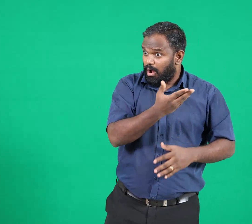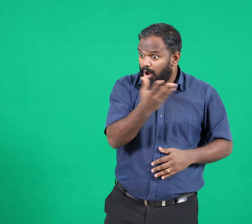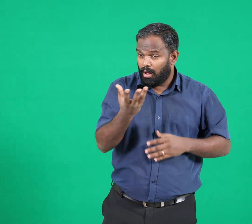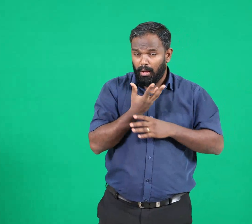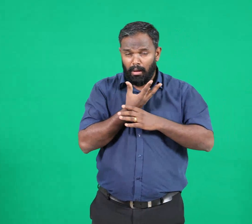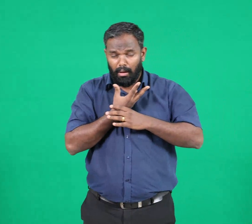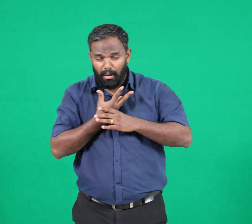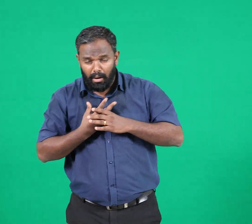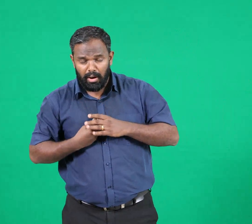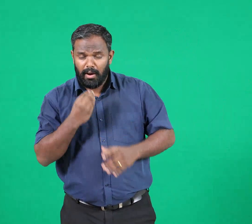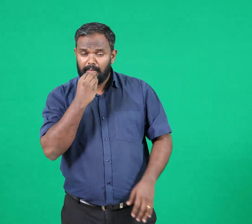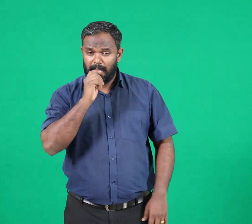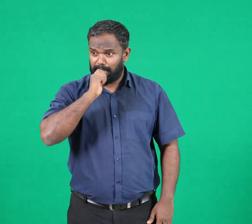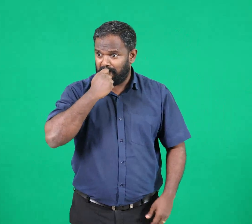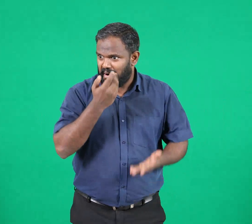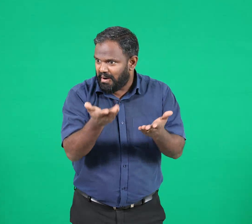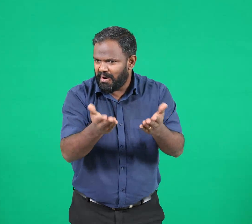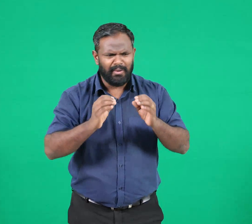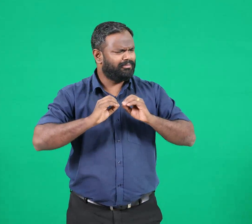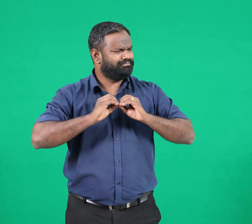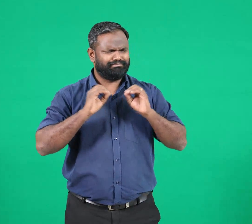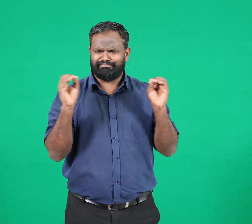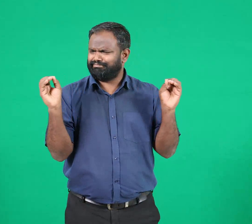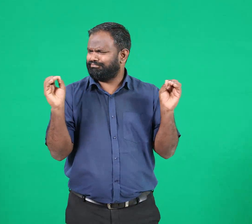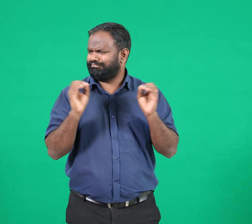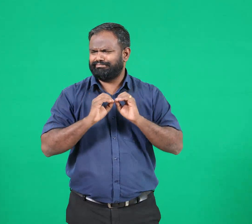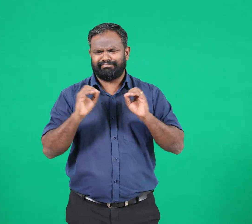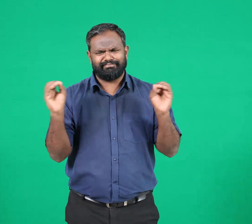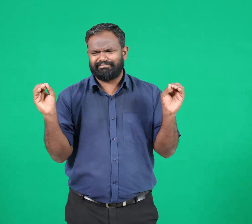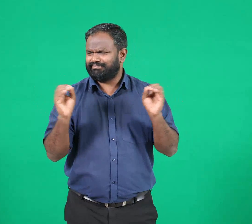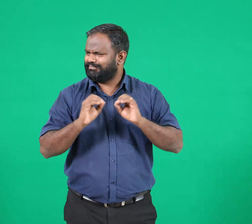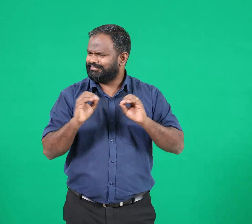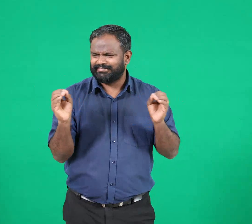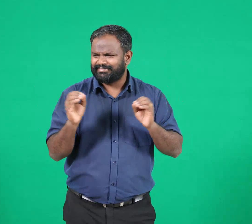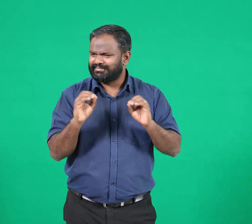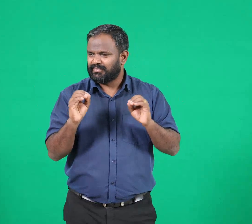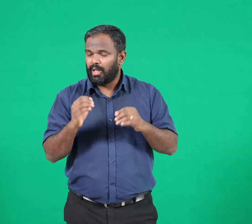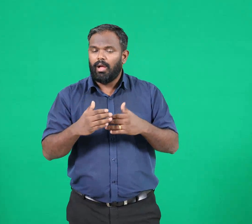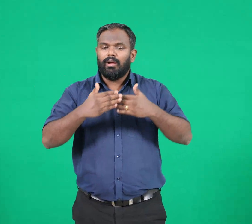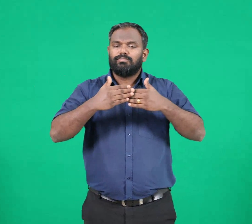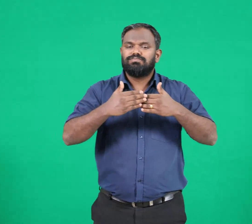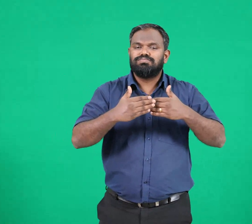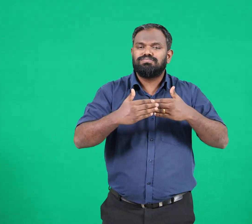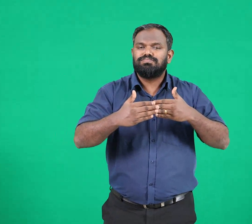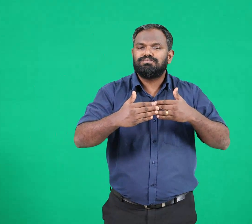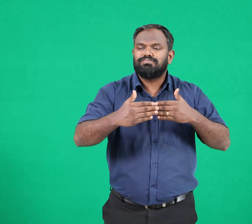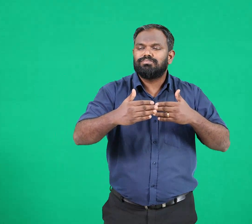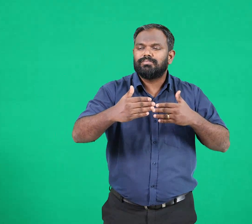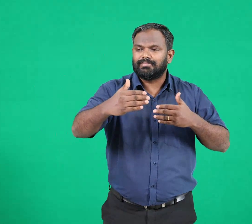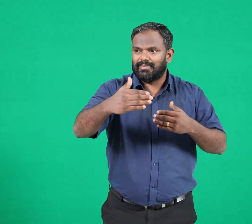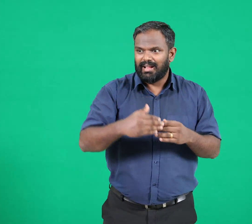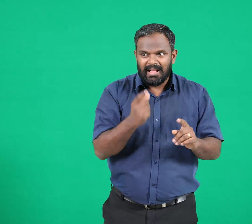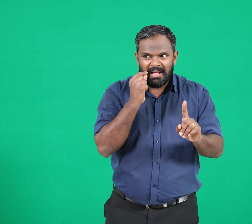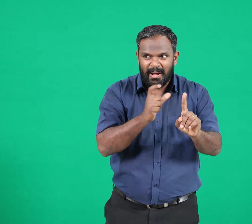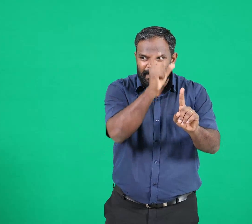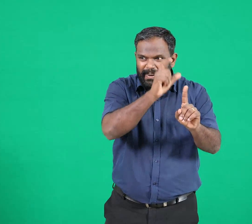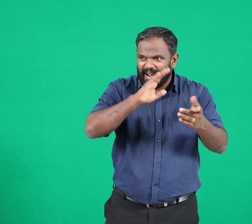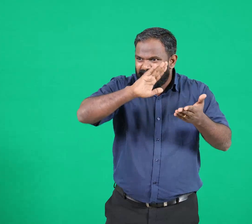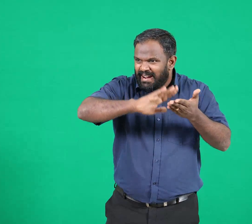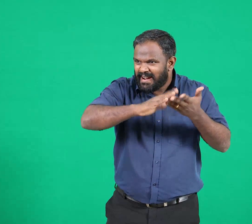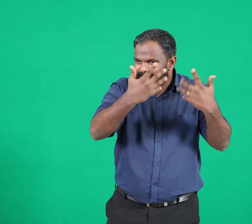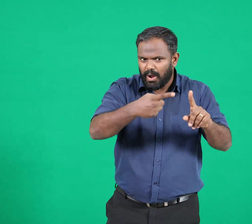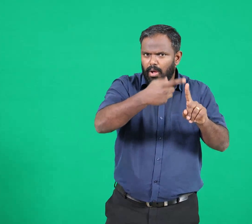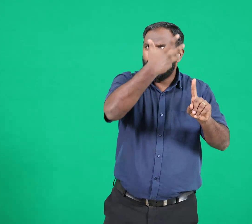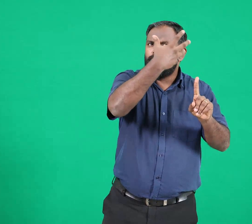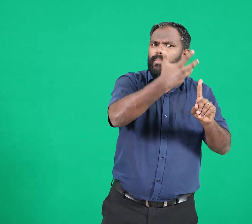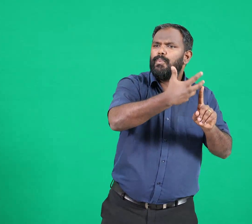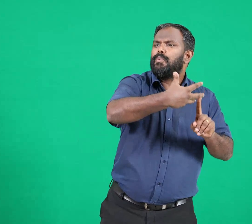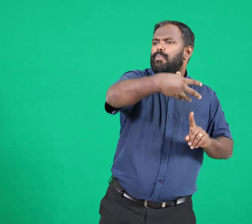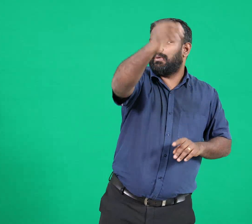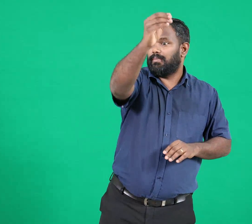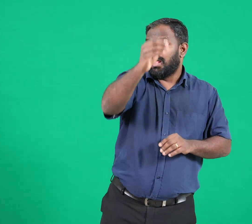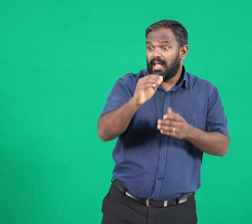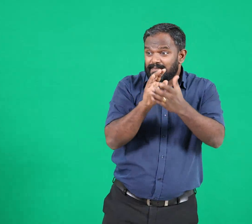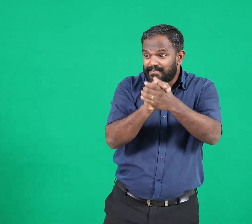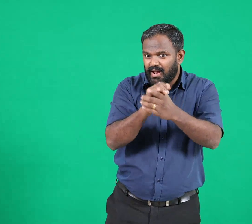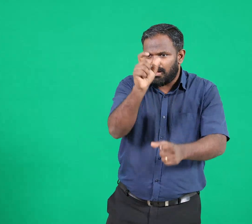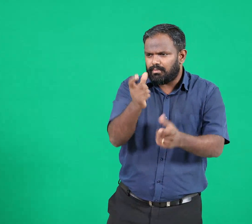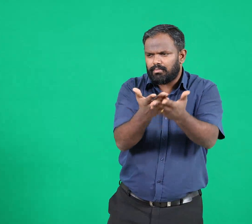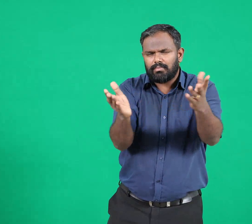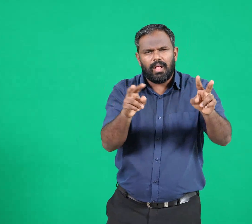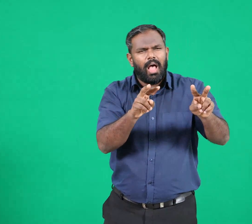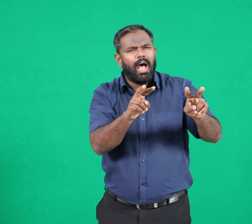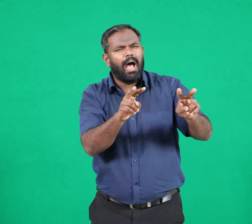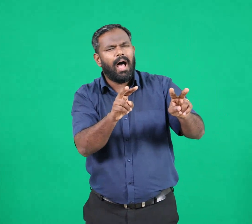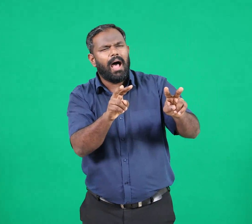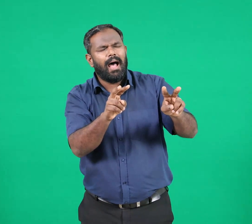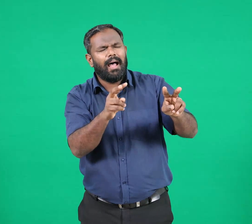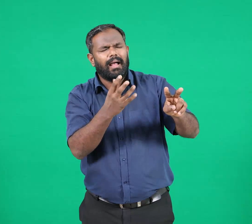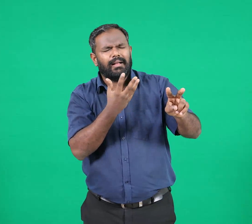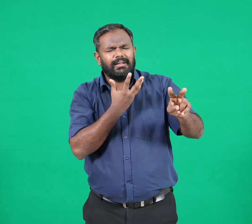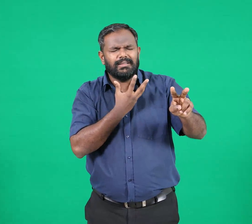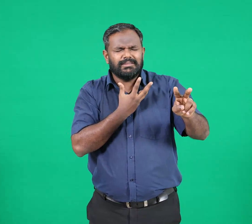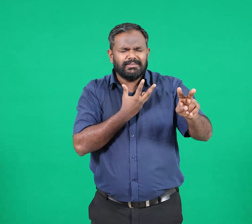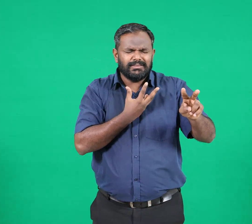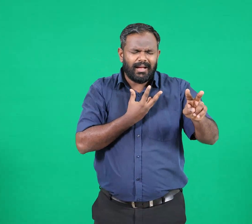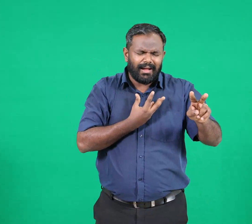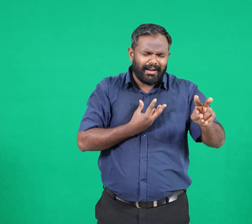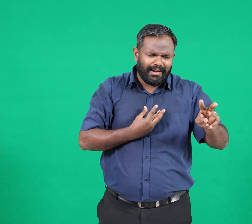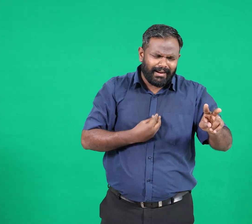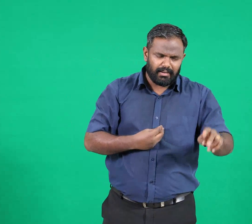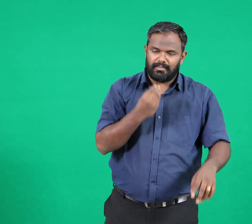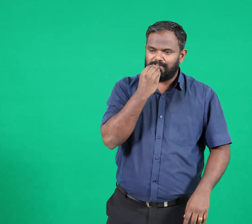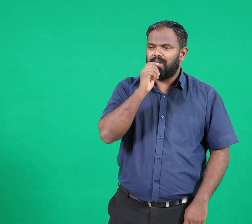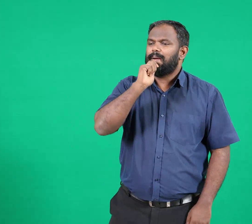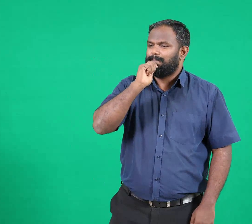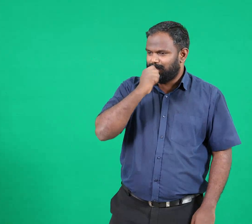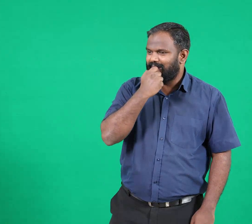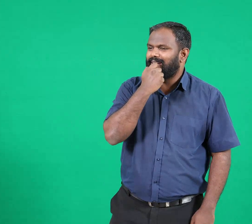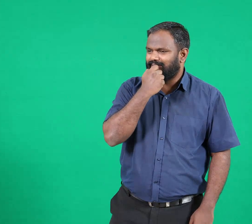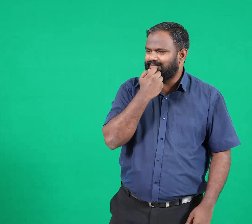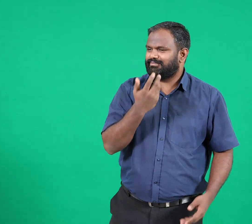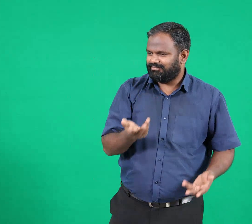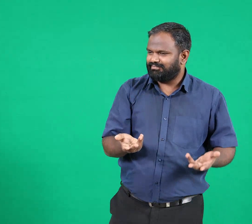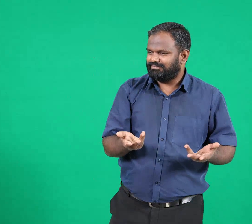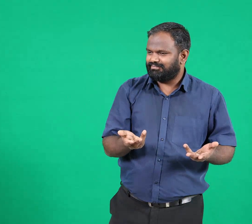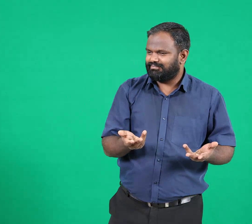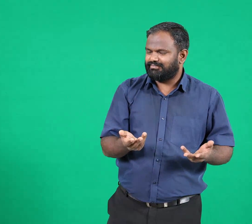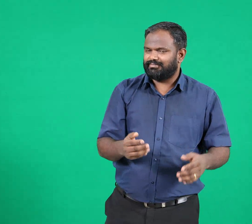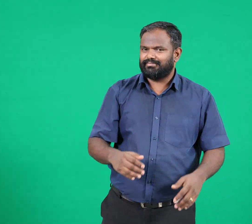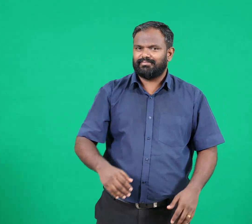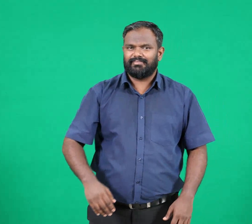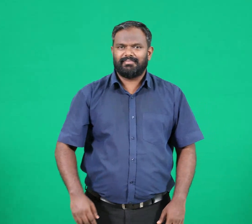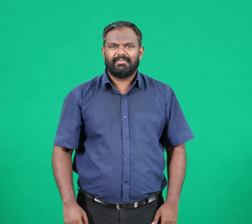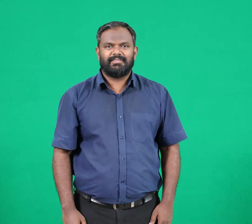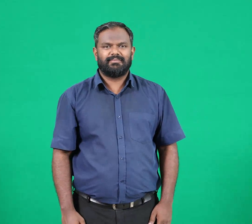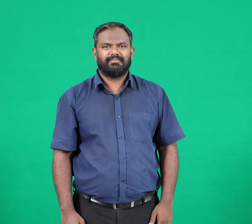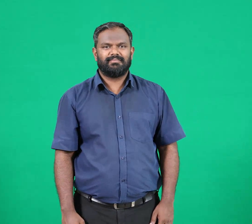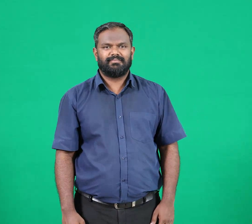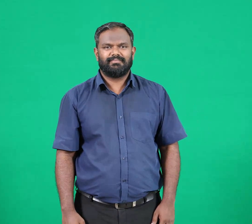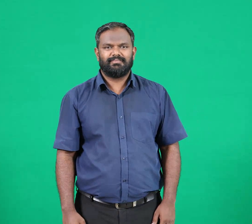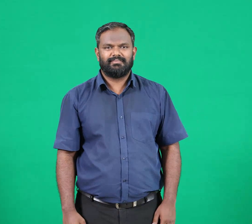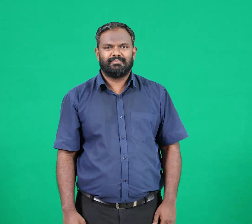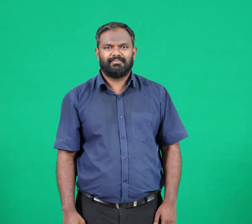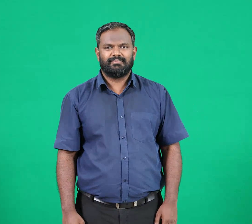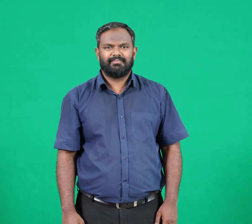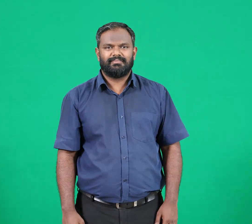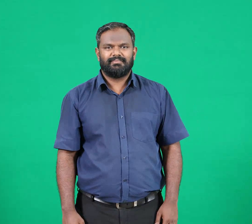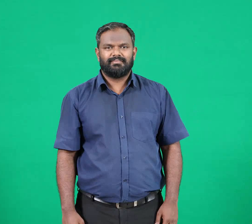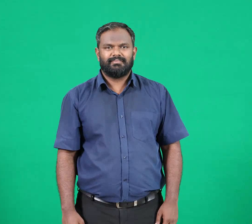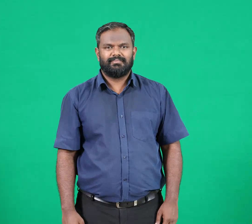But the time will come when the bridegroom will be taken from them; then they will fast.